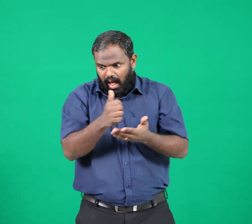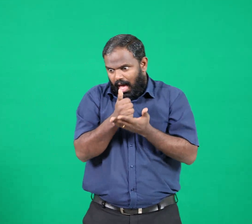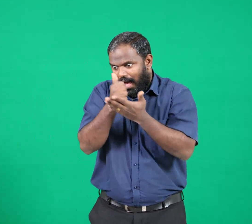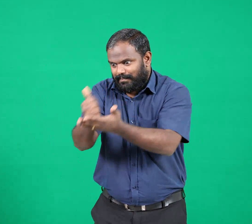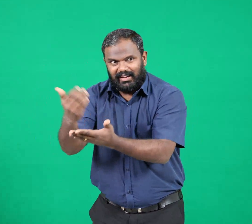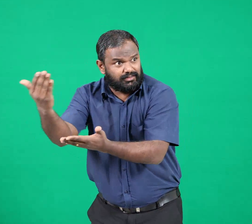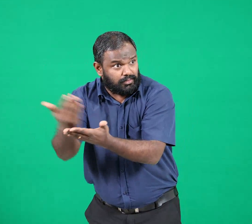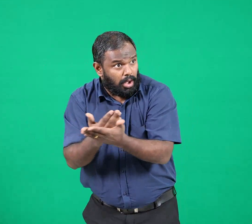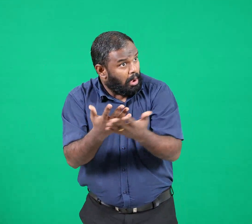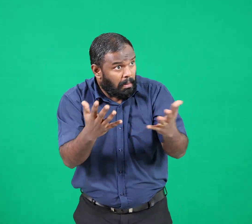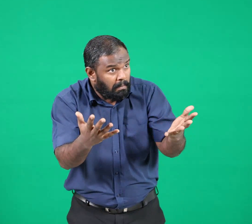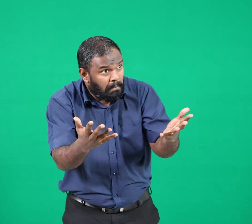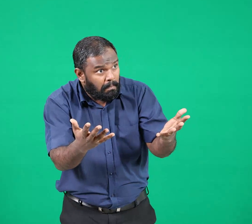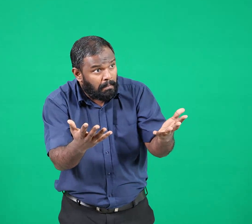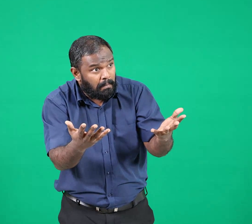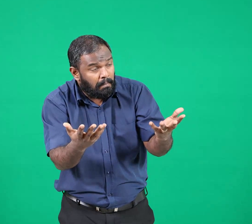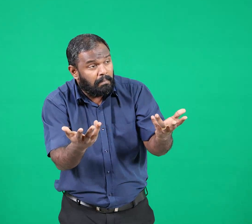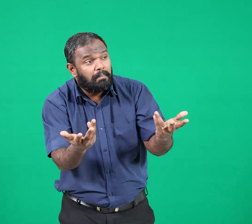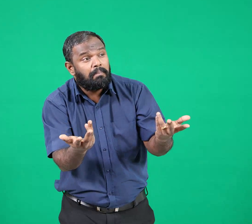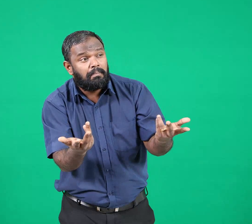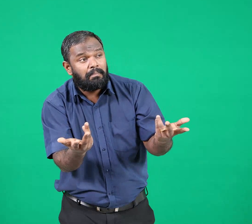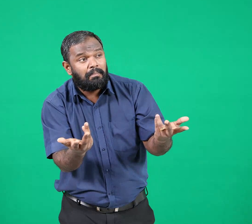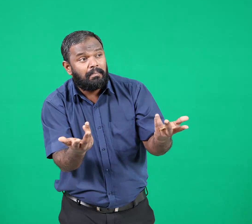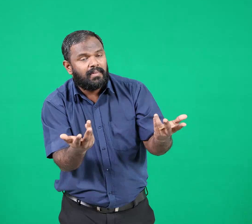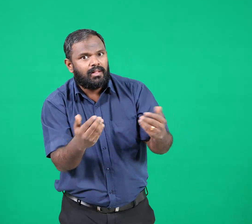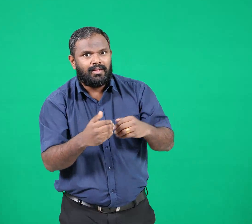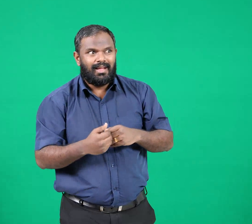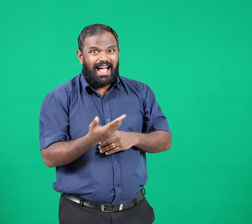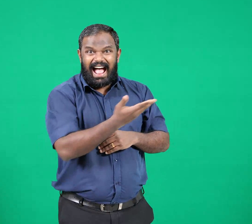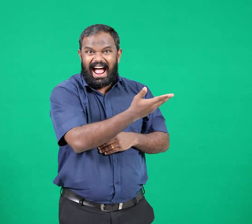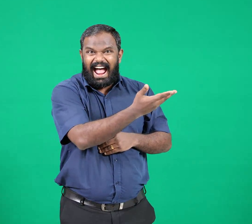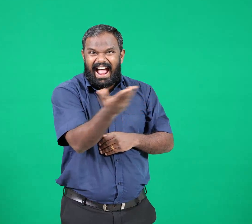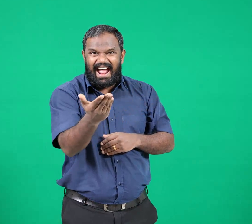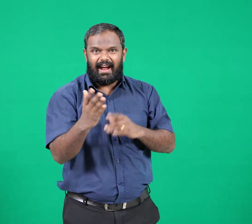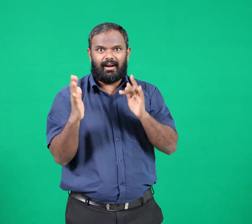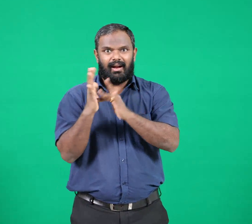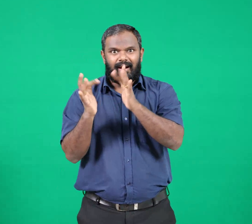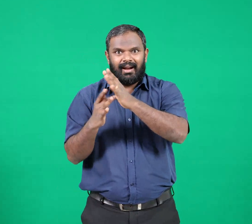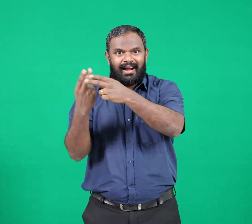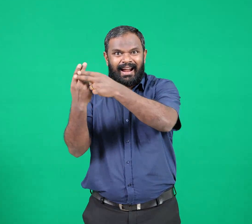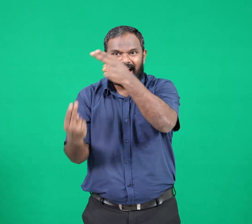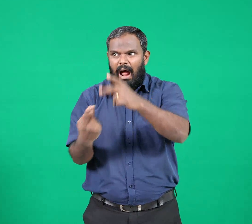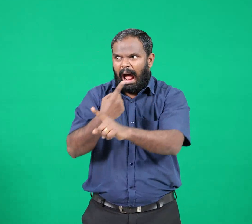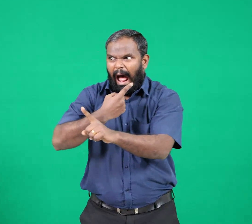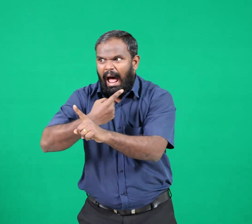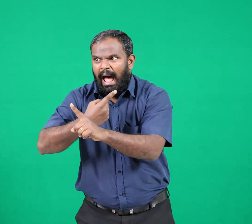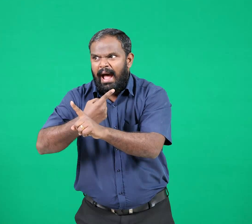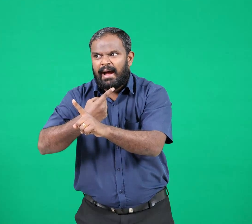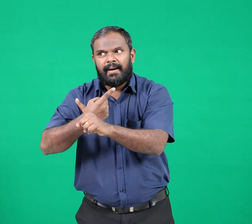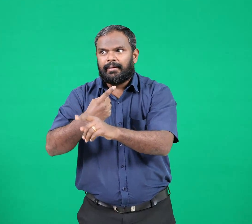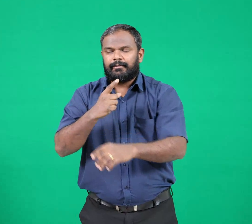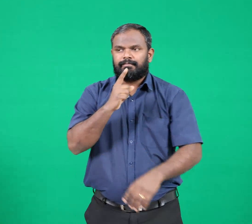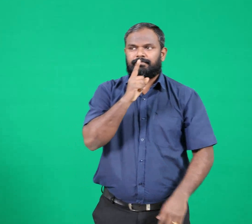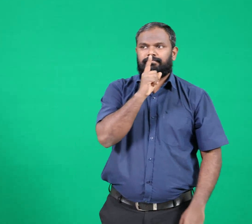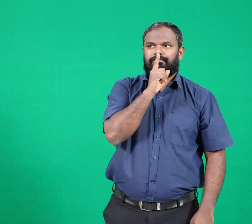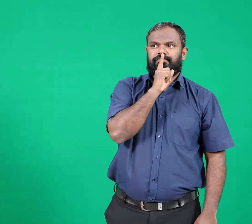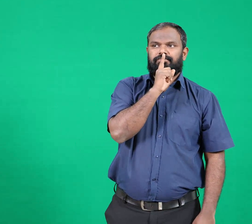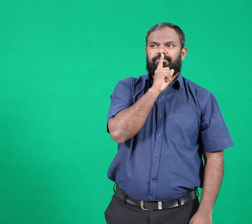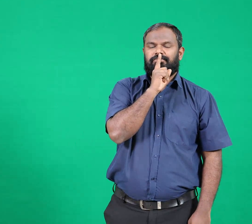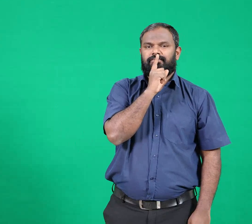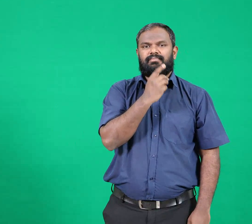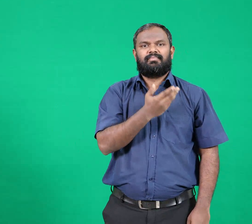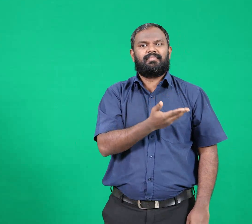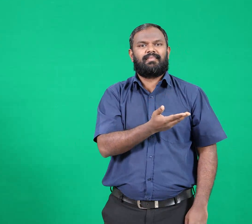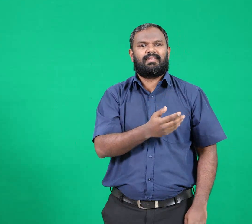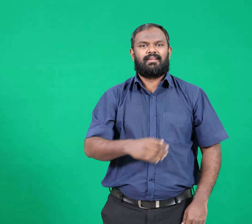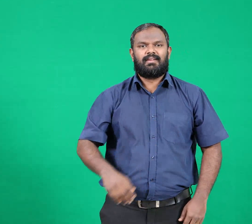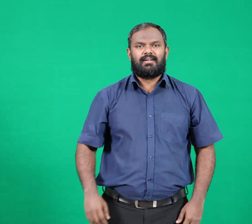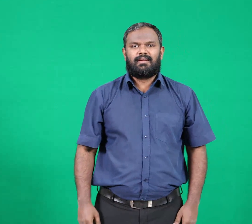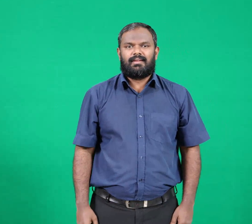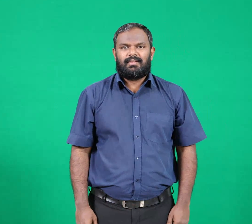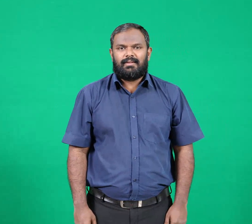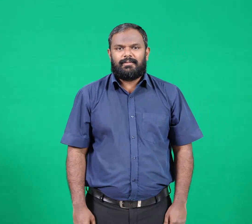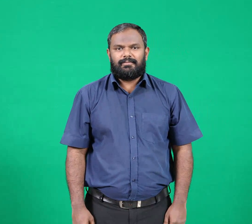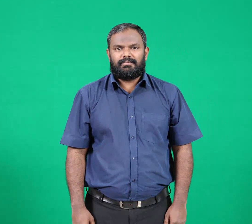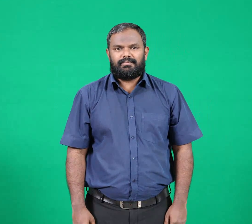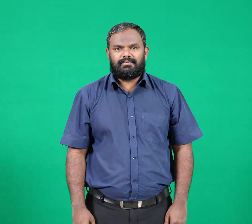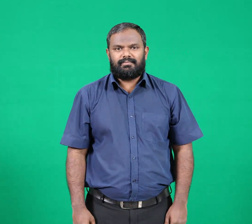And they were unable to answer these questions.